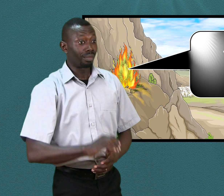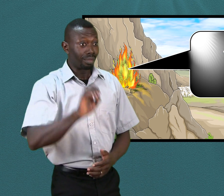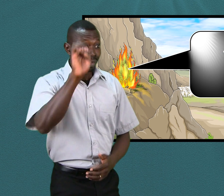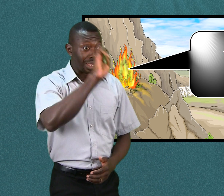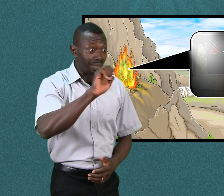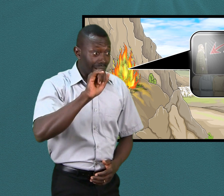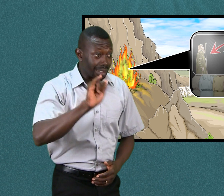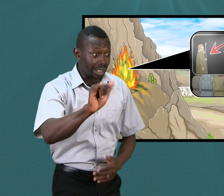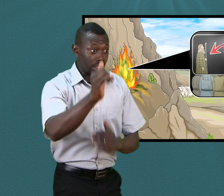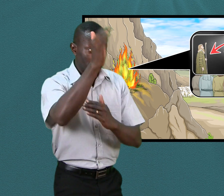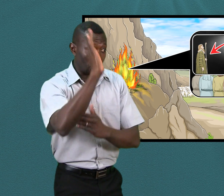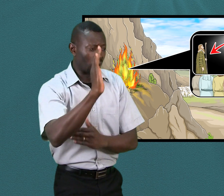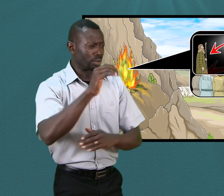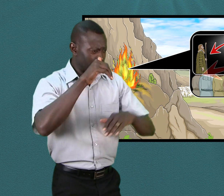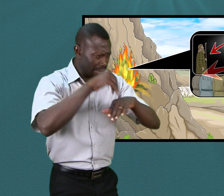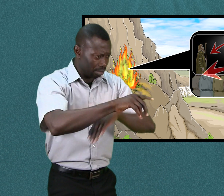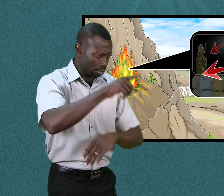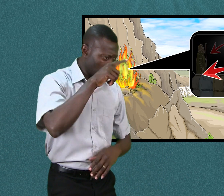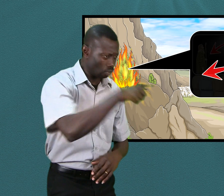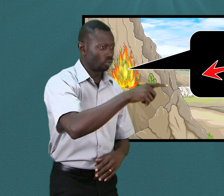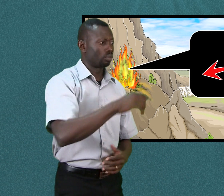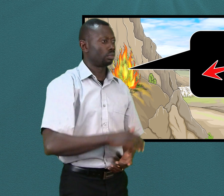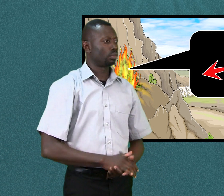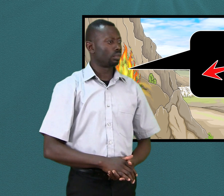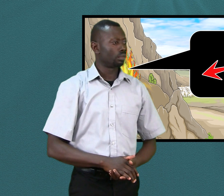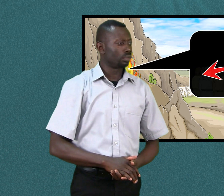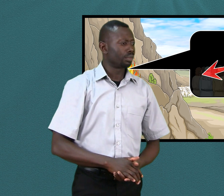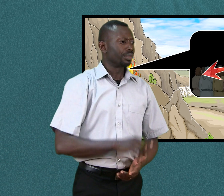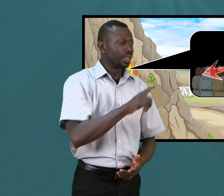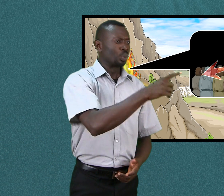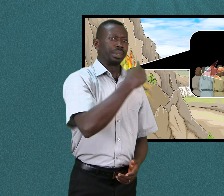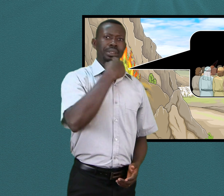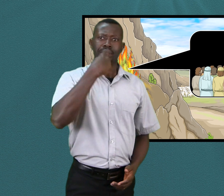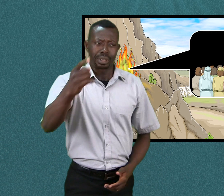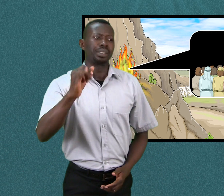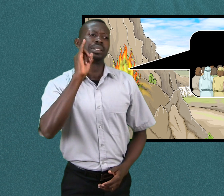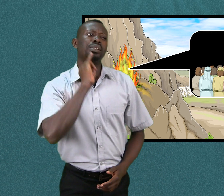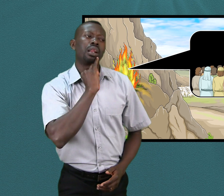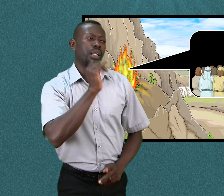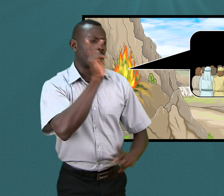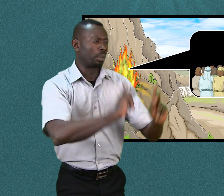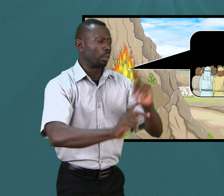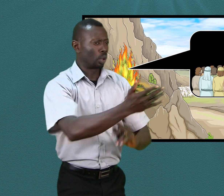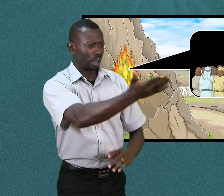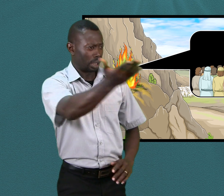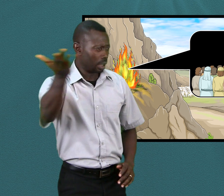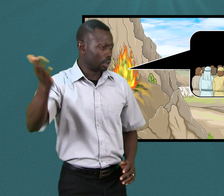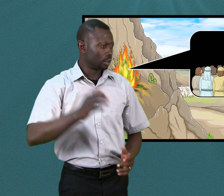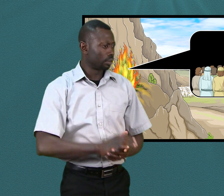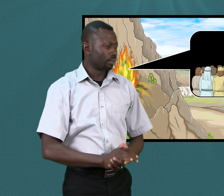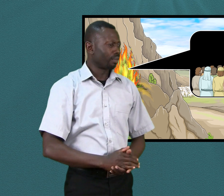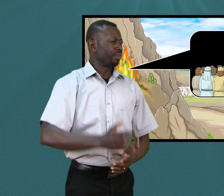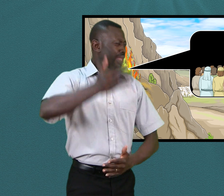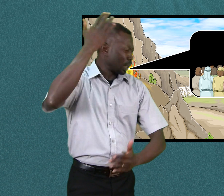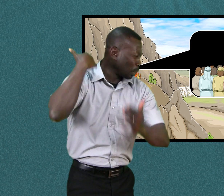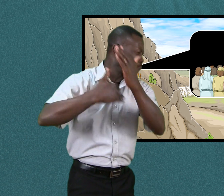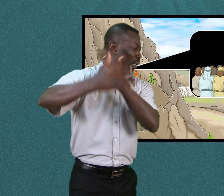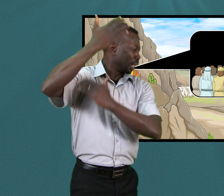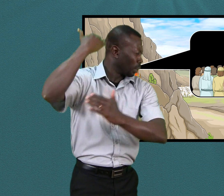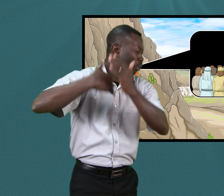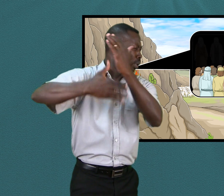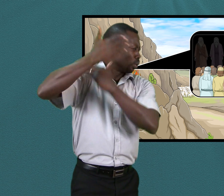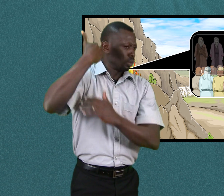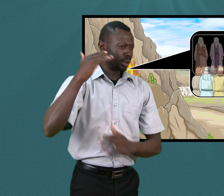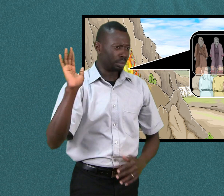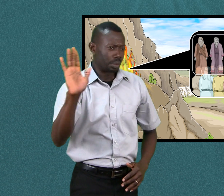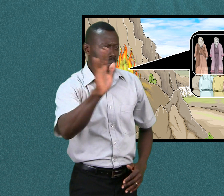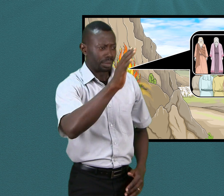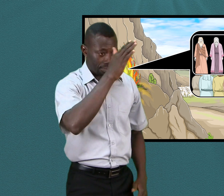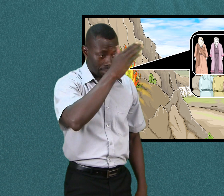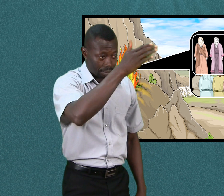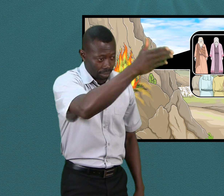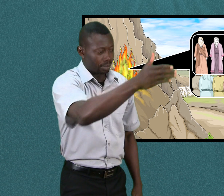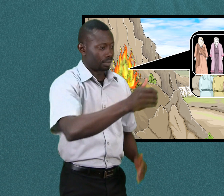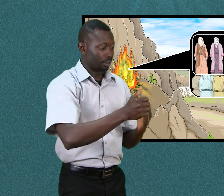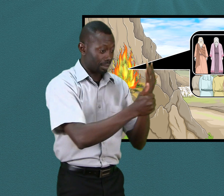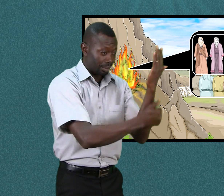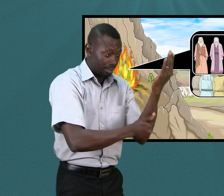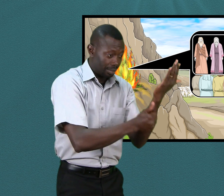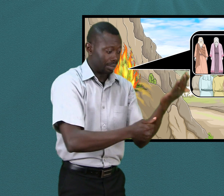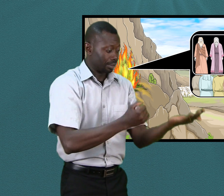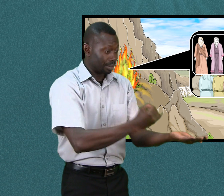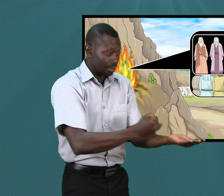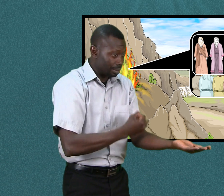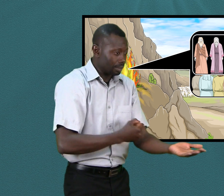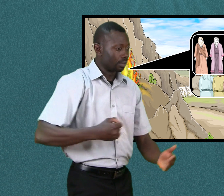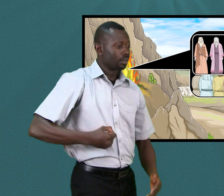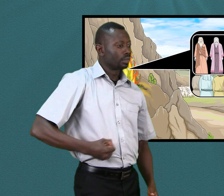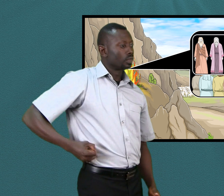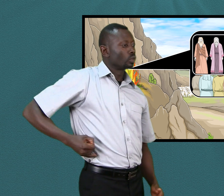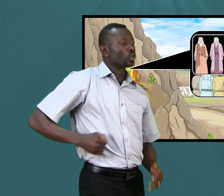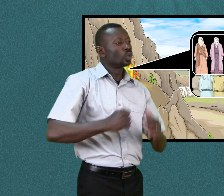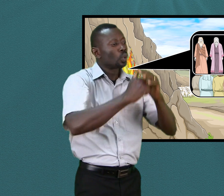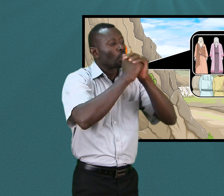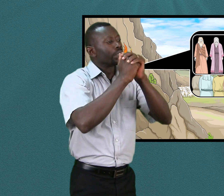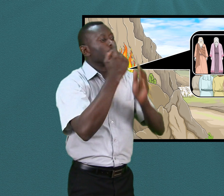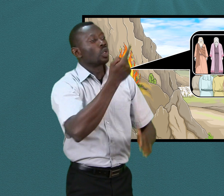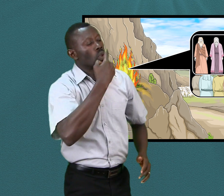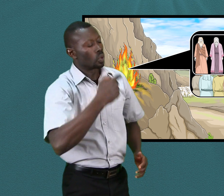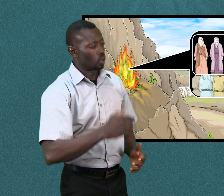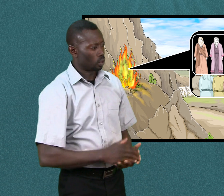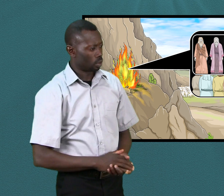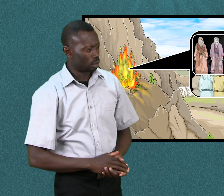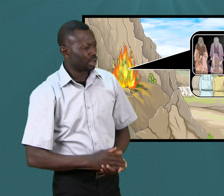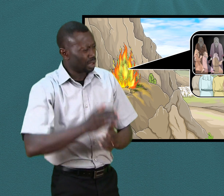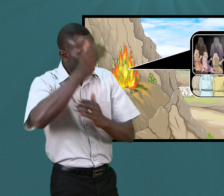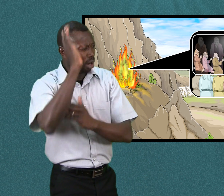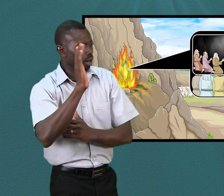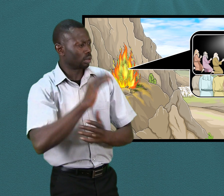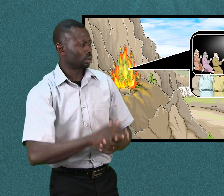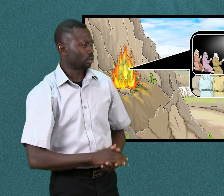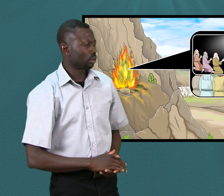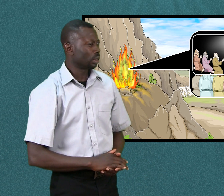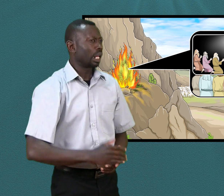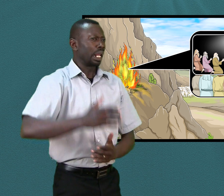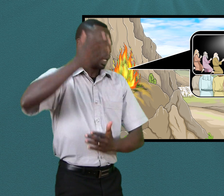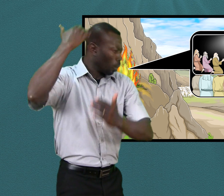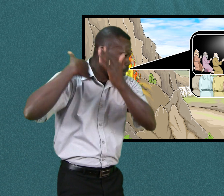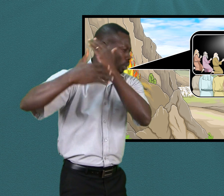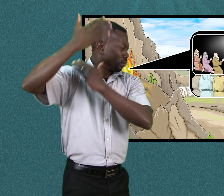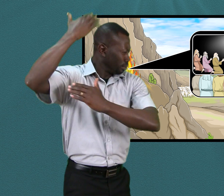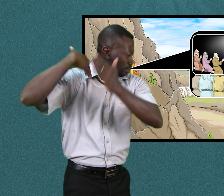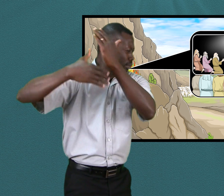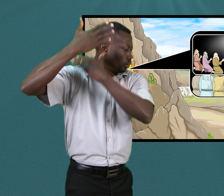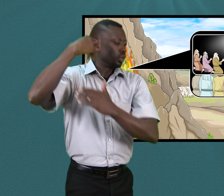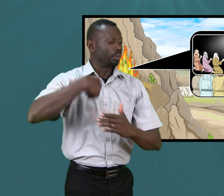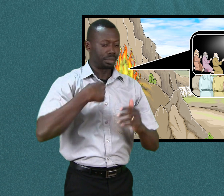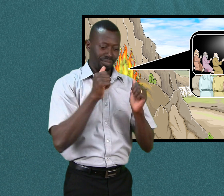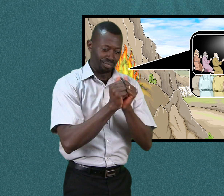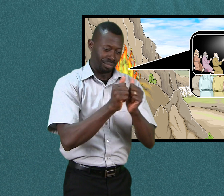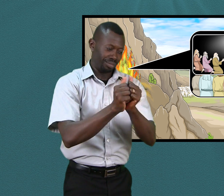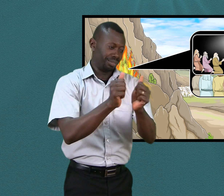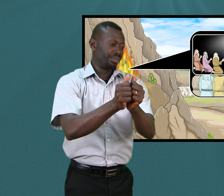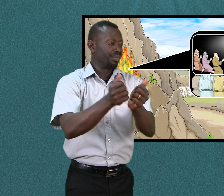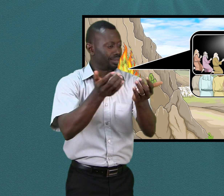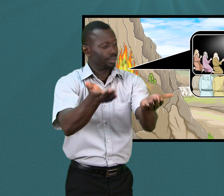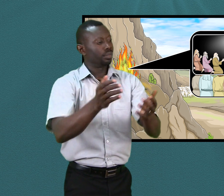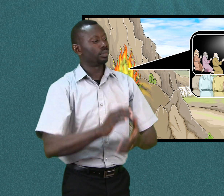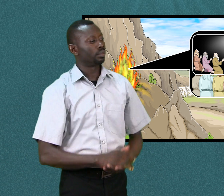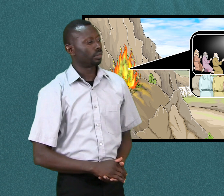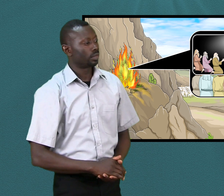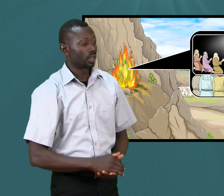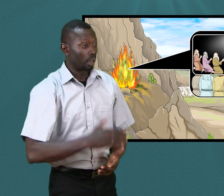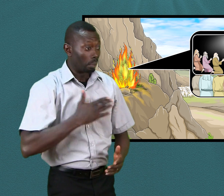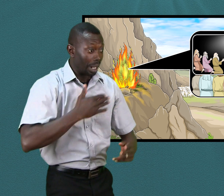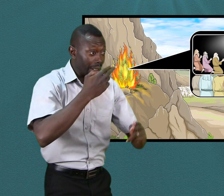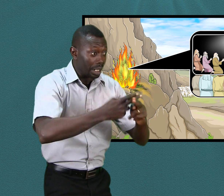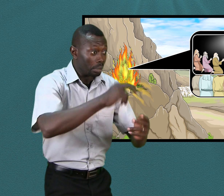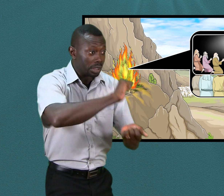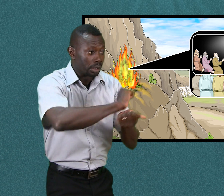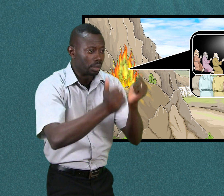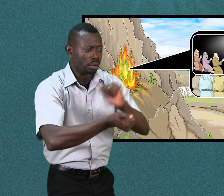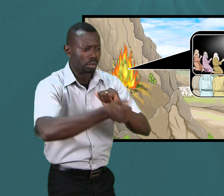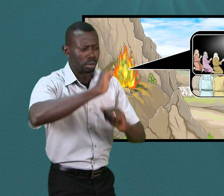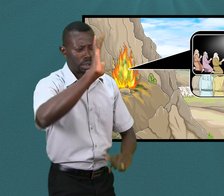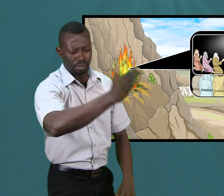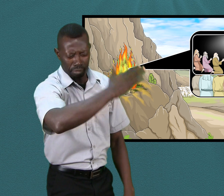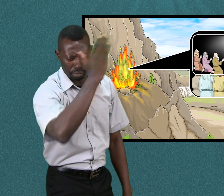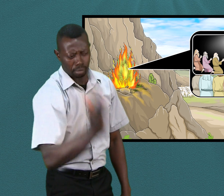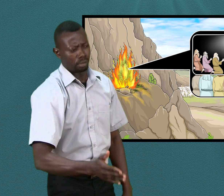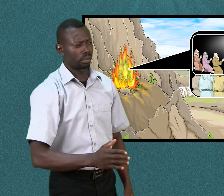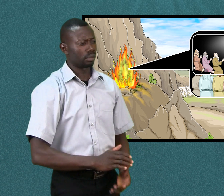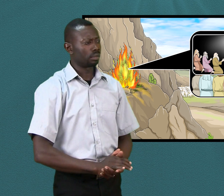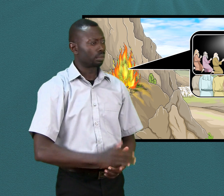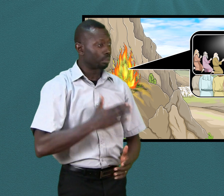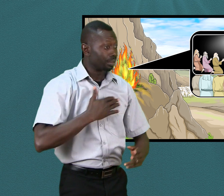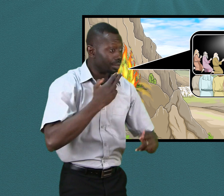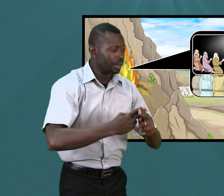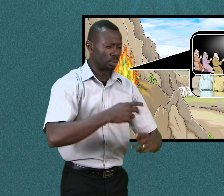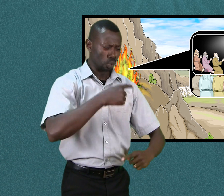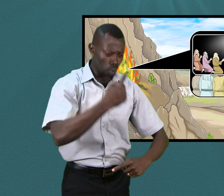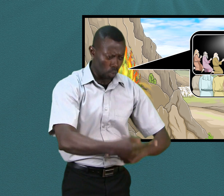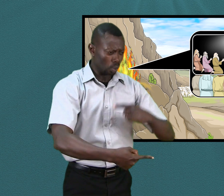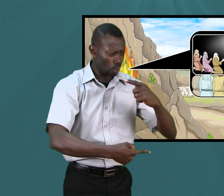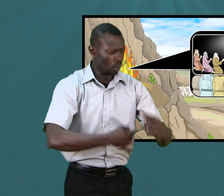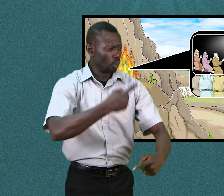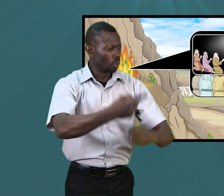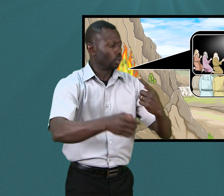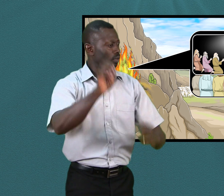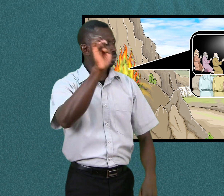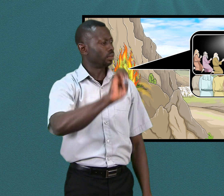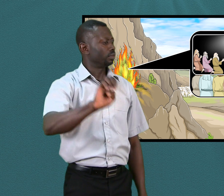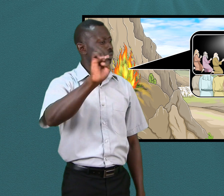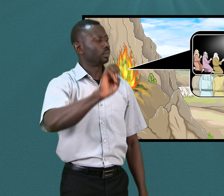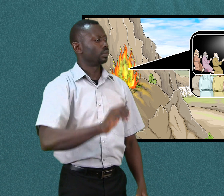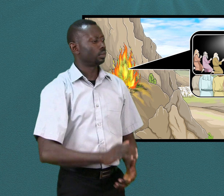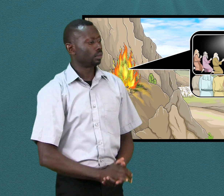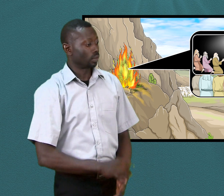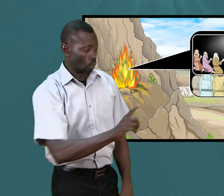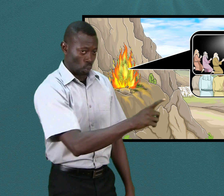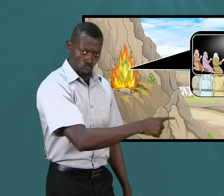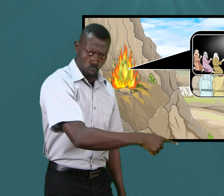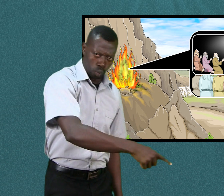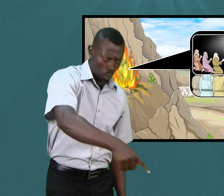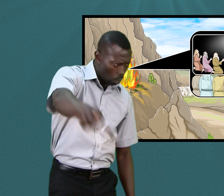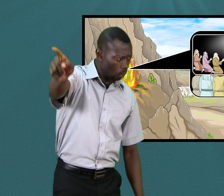This is what you are to say to the Israelites: ‘I AM has sent me to you.’” God also told Moses, “Say to the Israelites, ‘The LORD, the God of your fathers—the God of Abraham, the God of Isaac, and the God of Jacob—has sent me to you.’